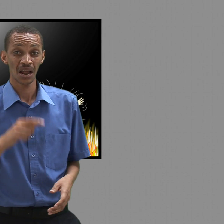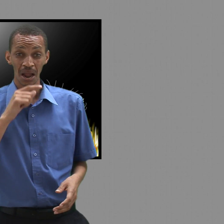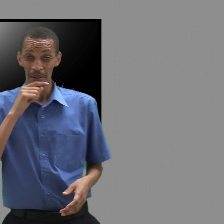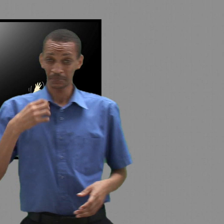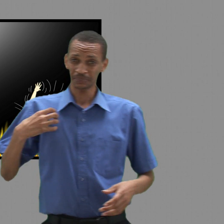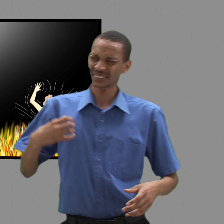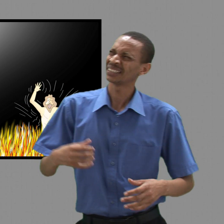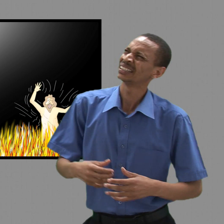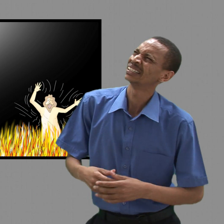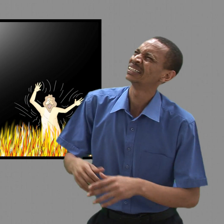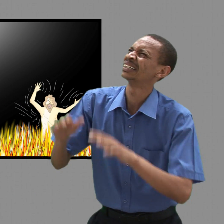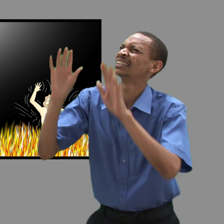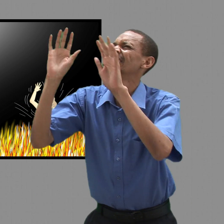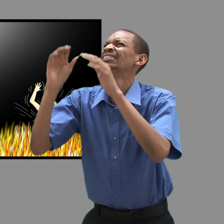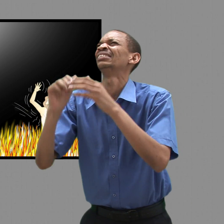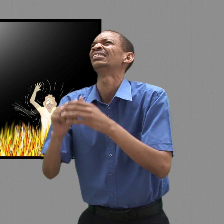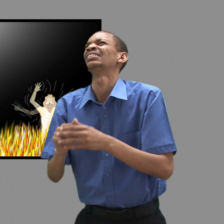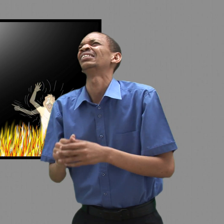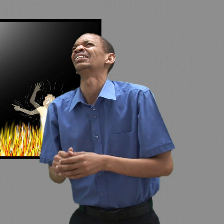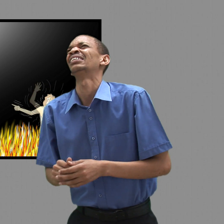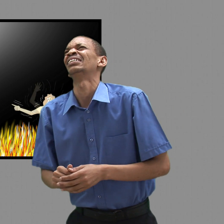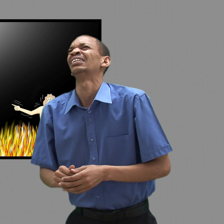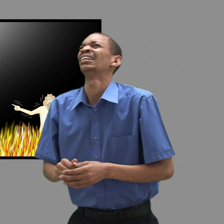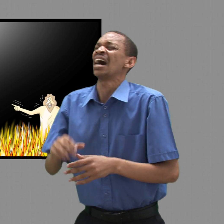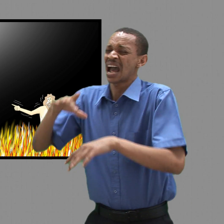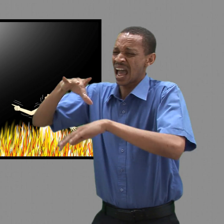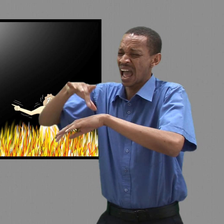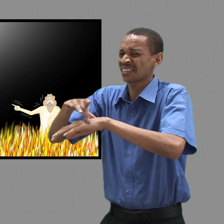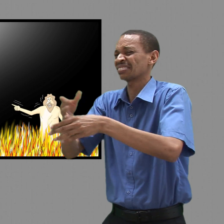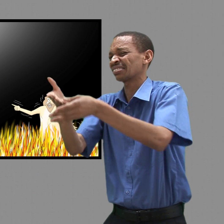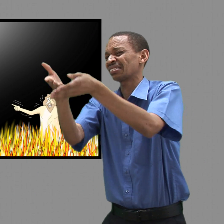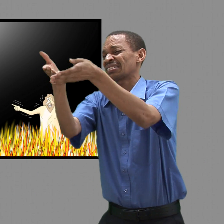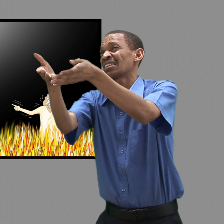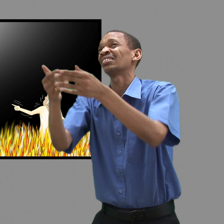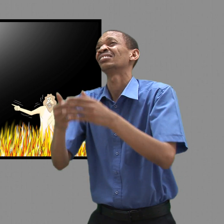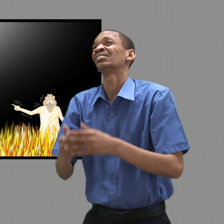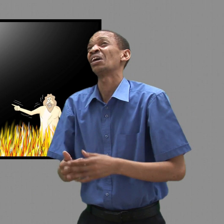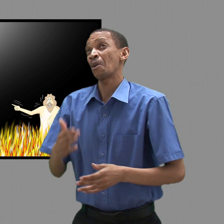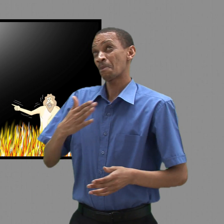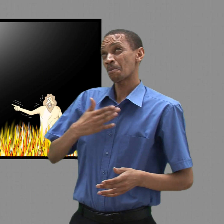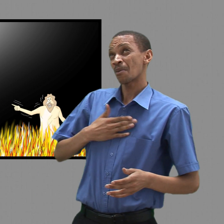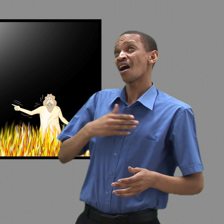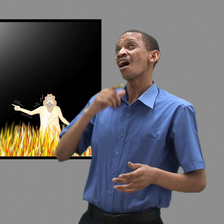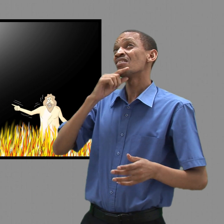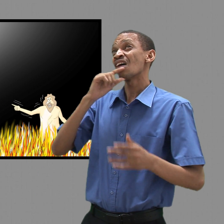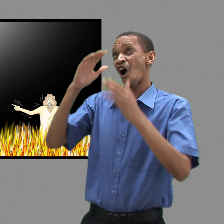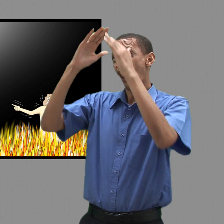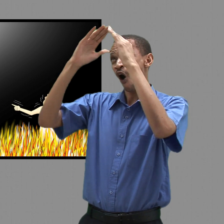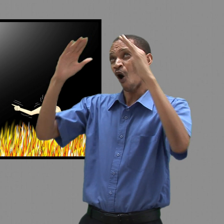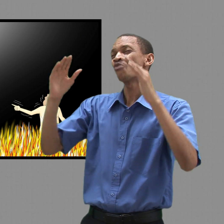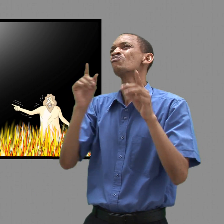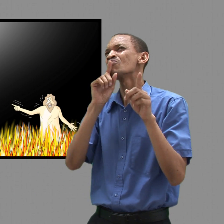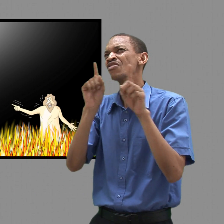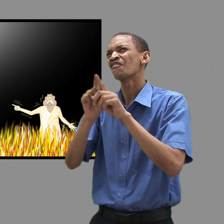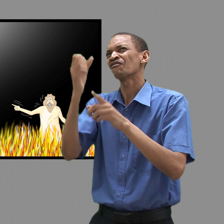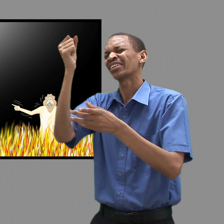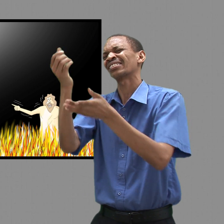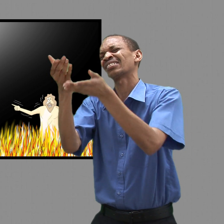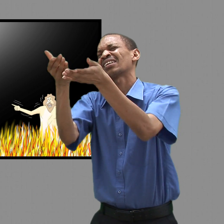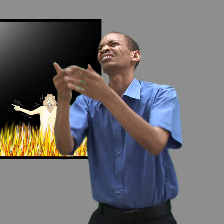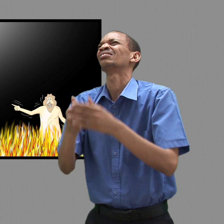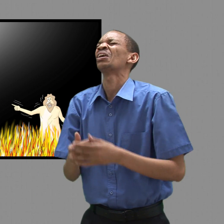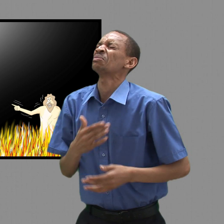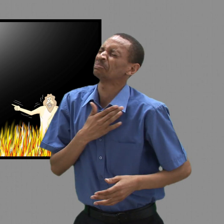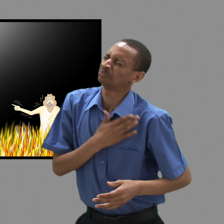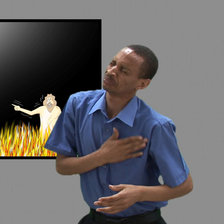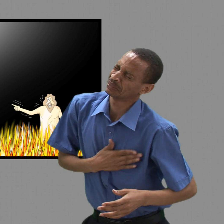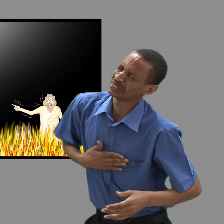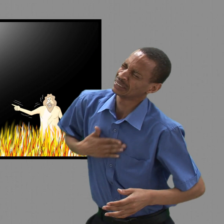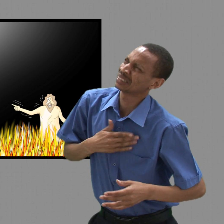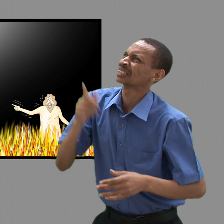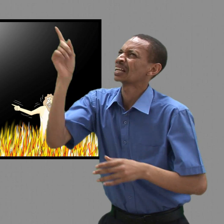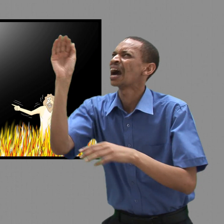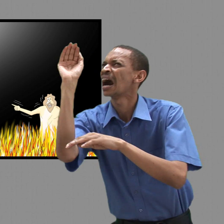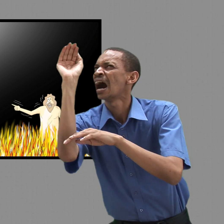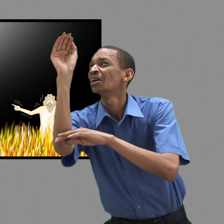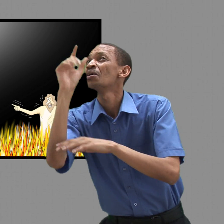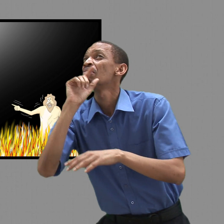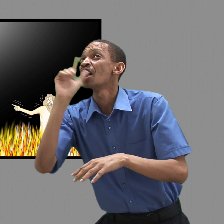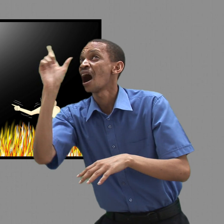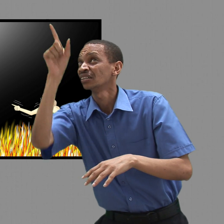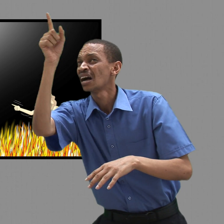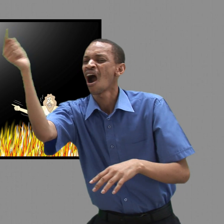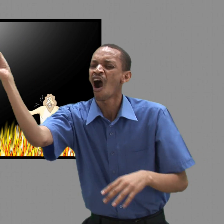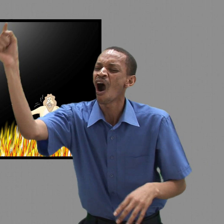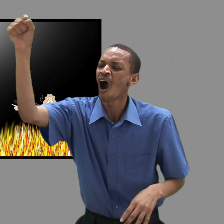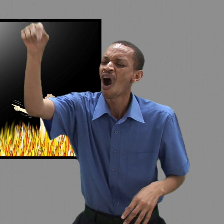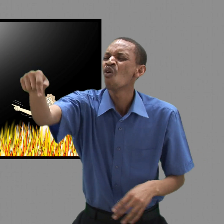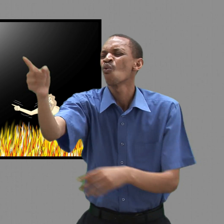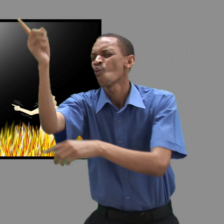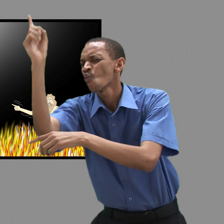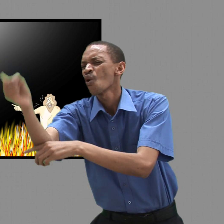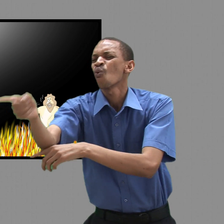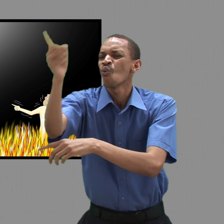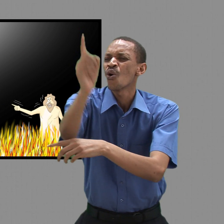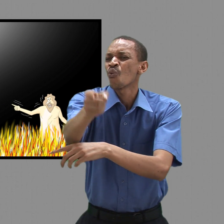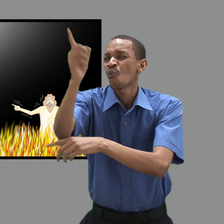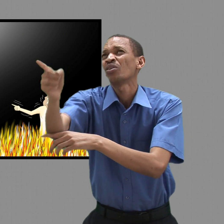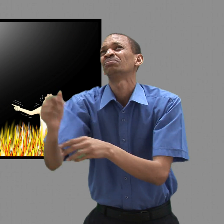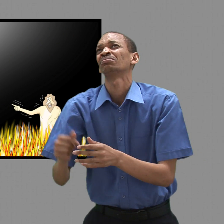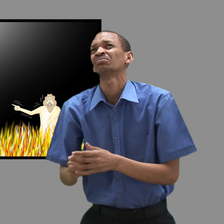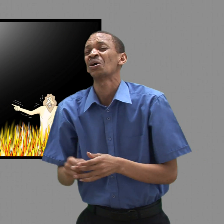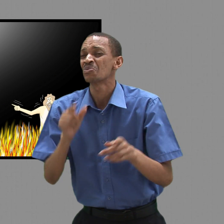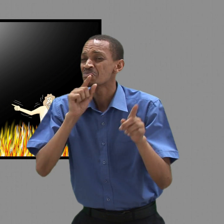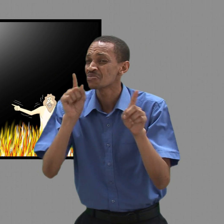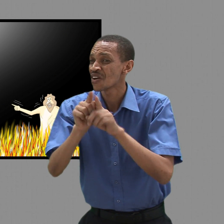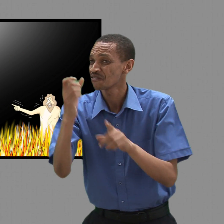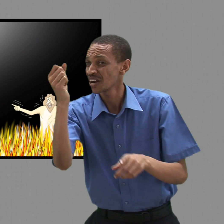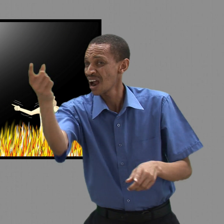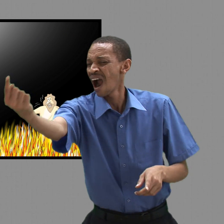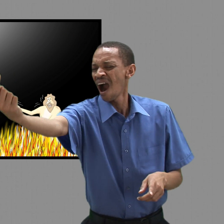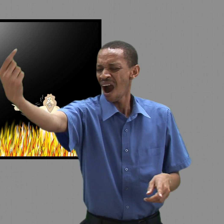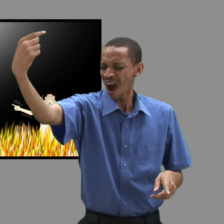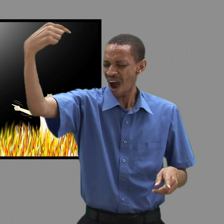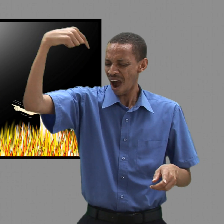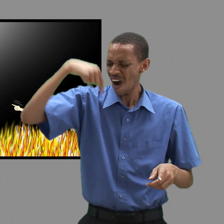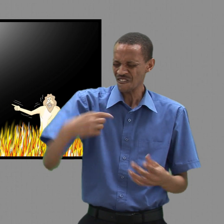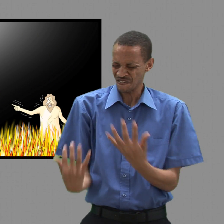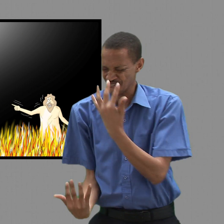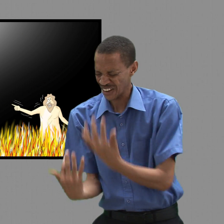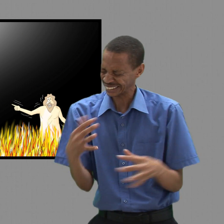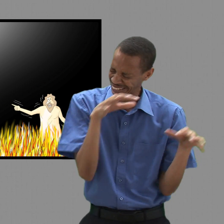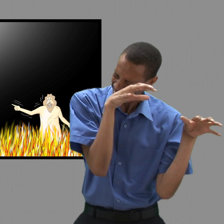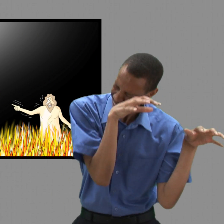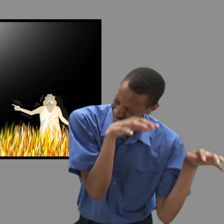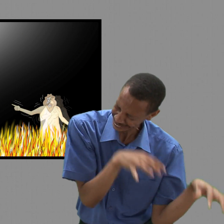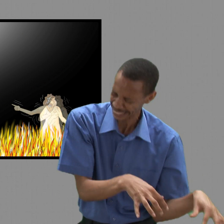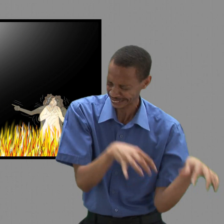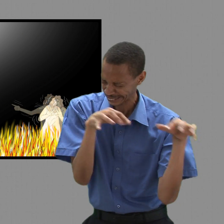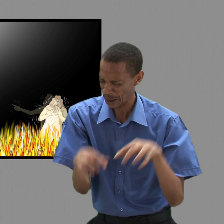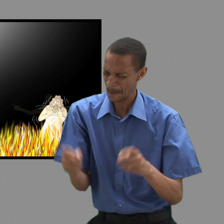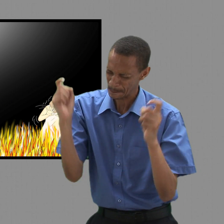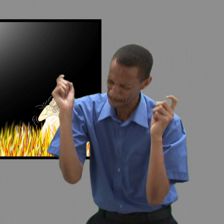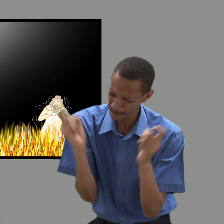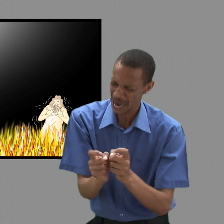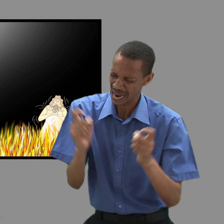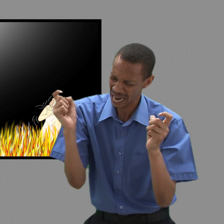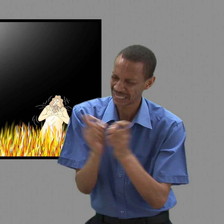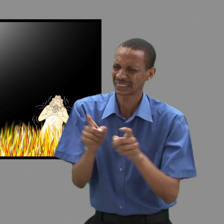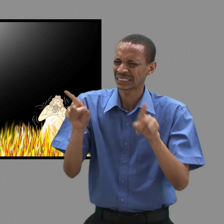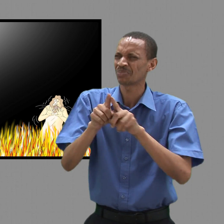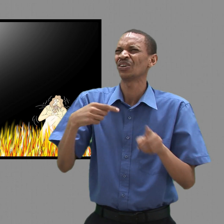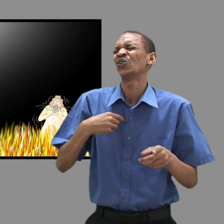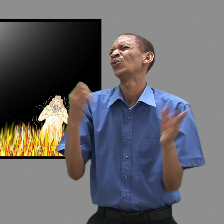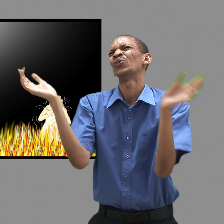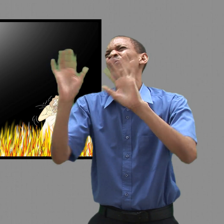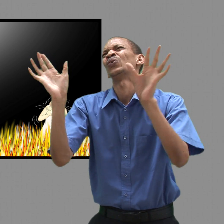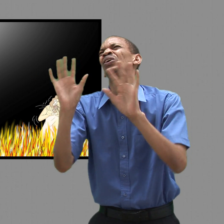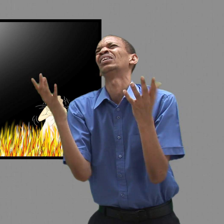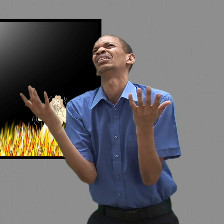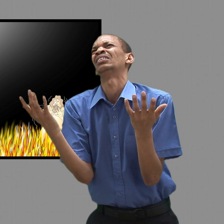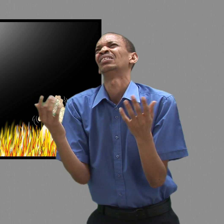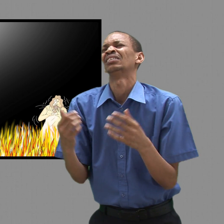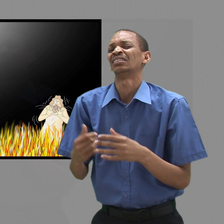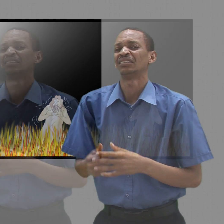‘Then I beg you, father,’ he said, ‘send Lazarus to my father’s house, for I have five brothers.